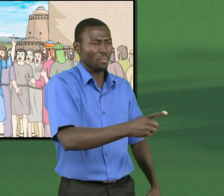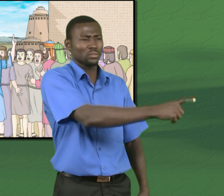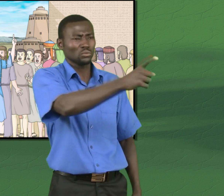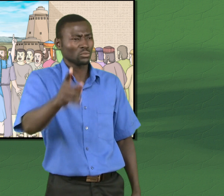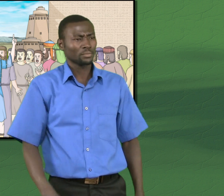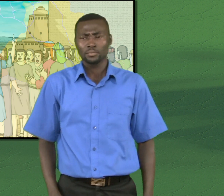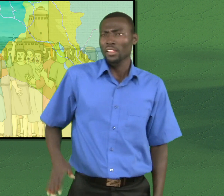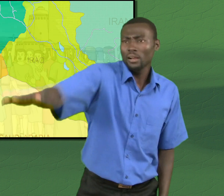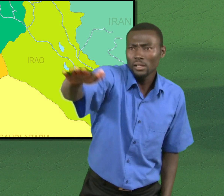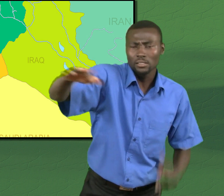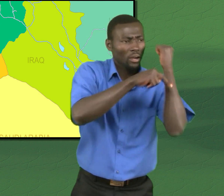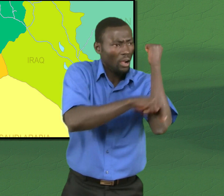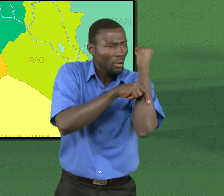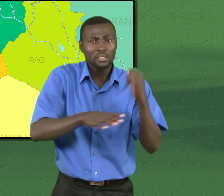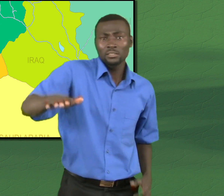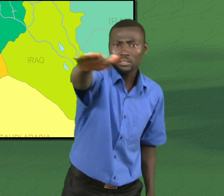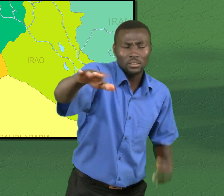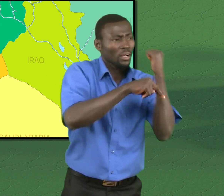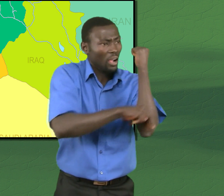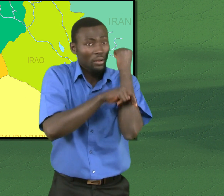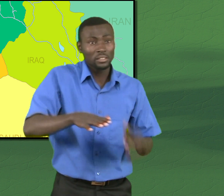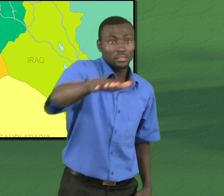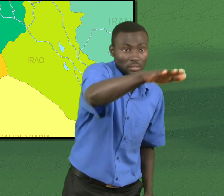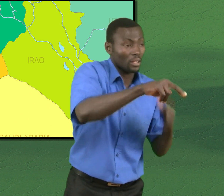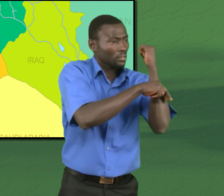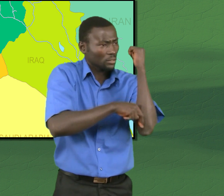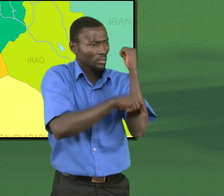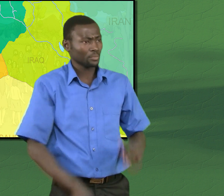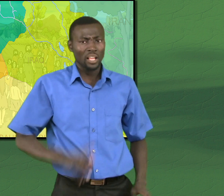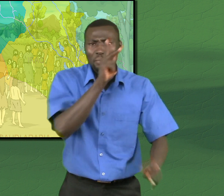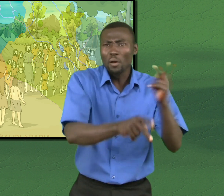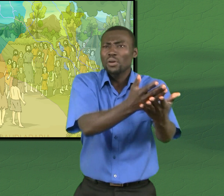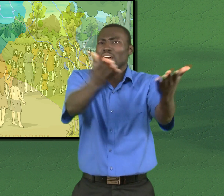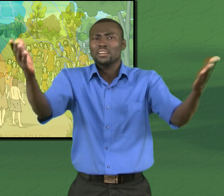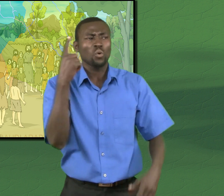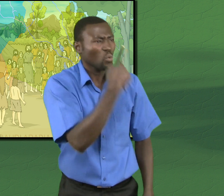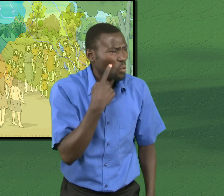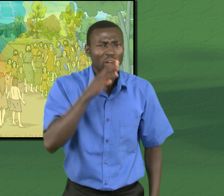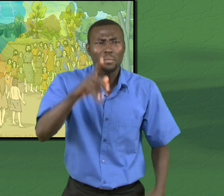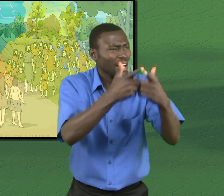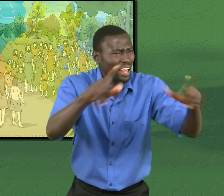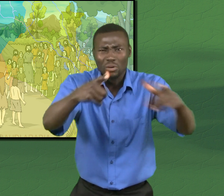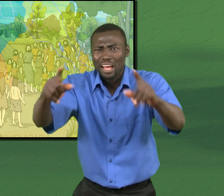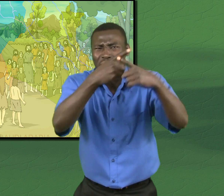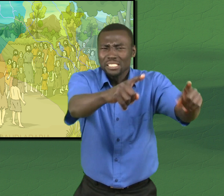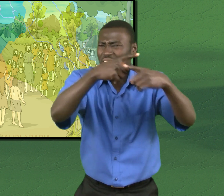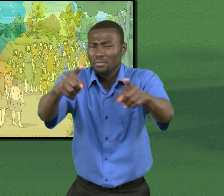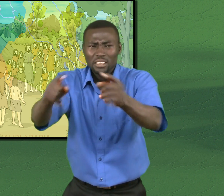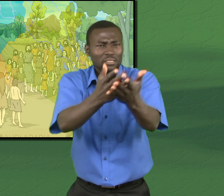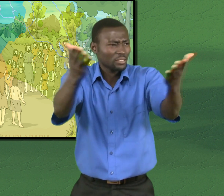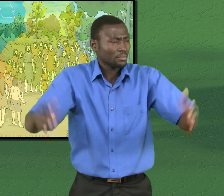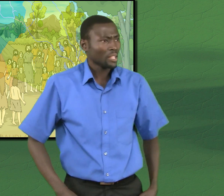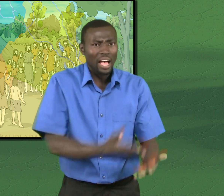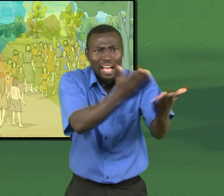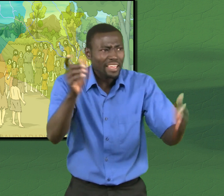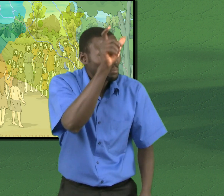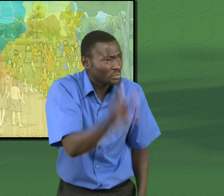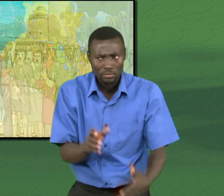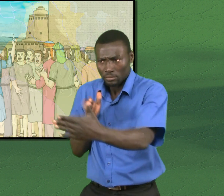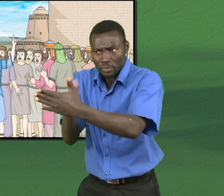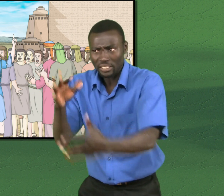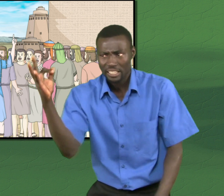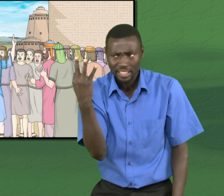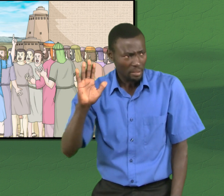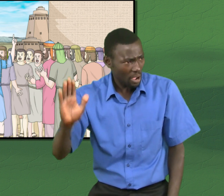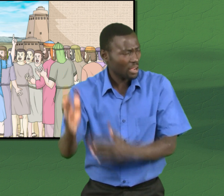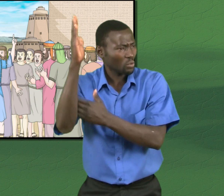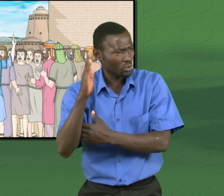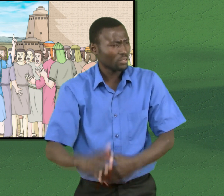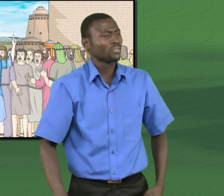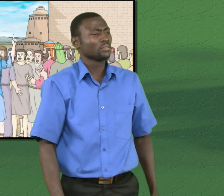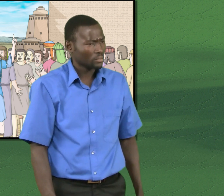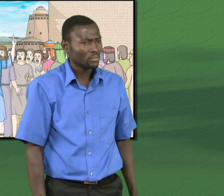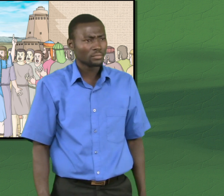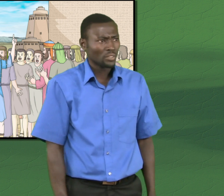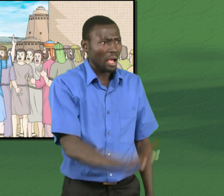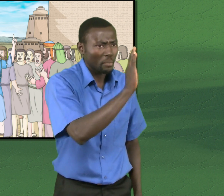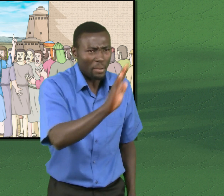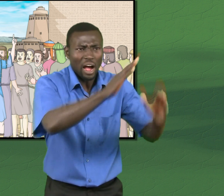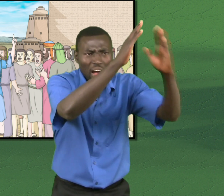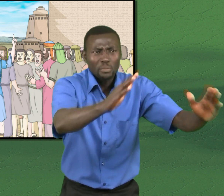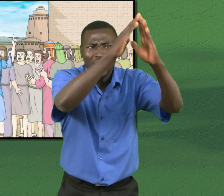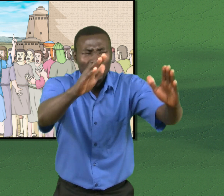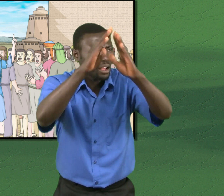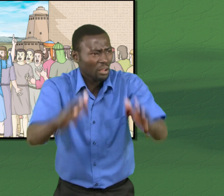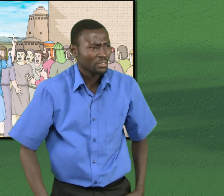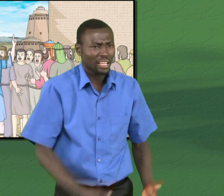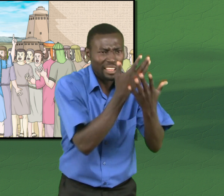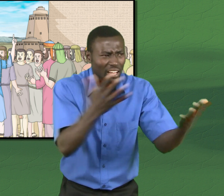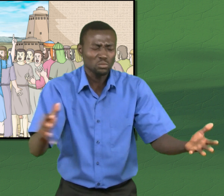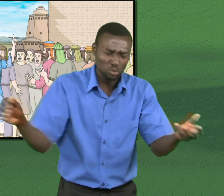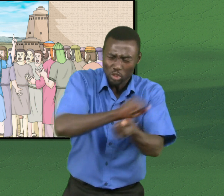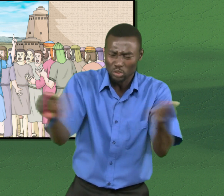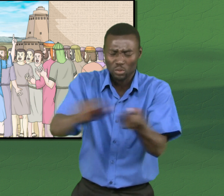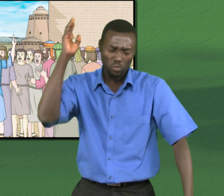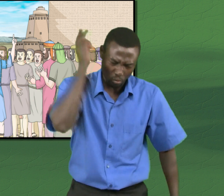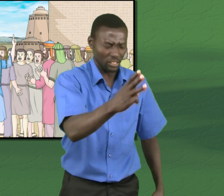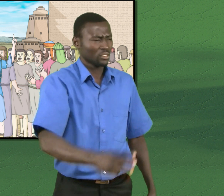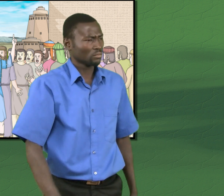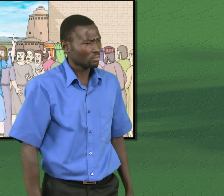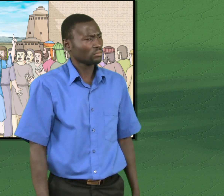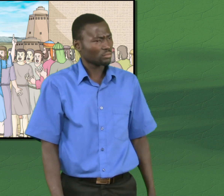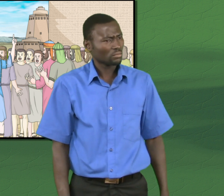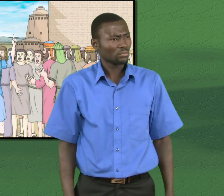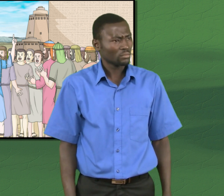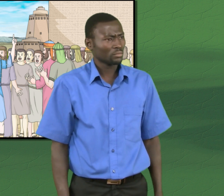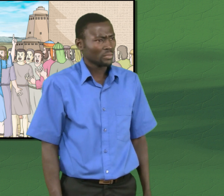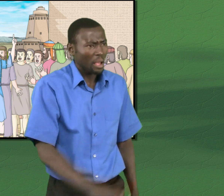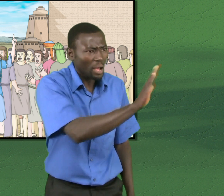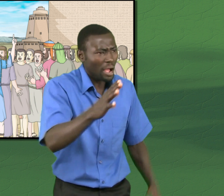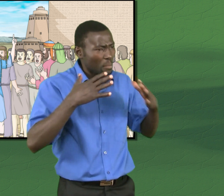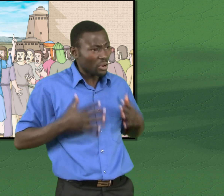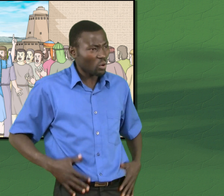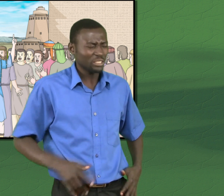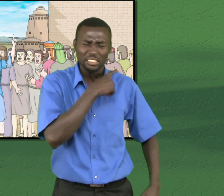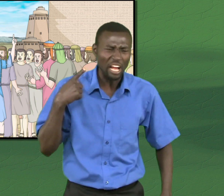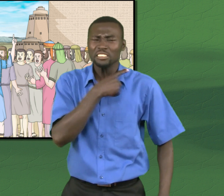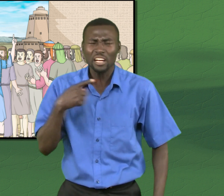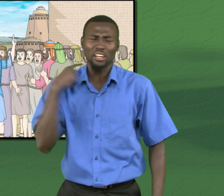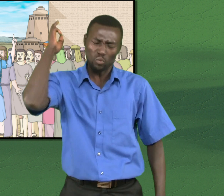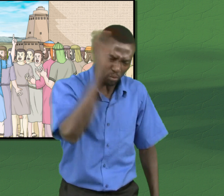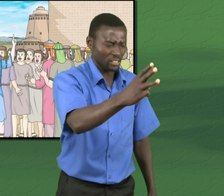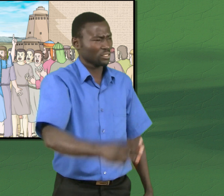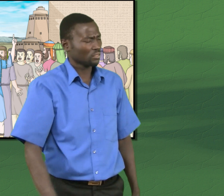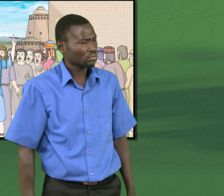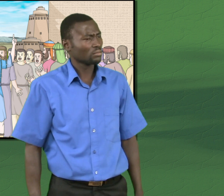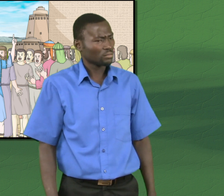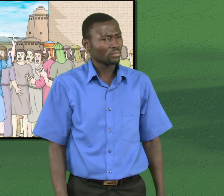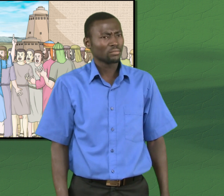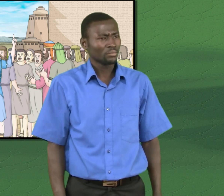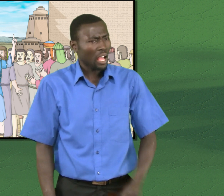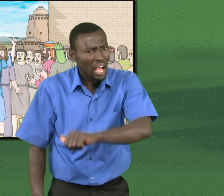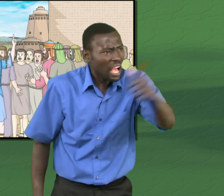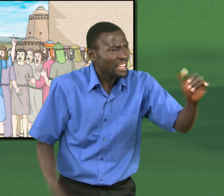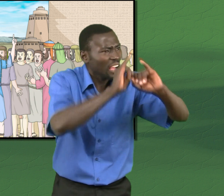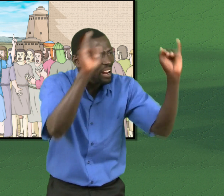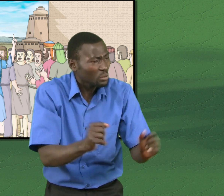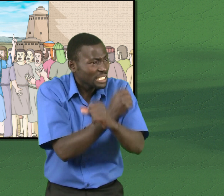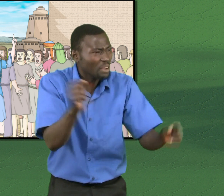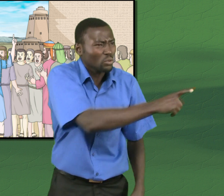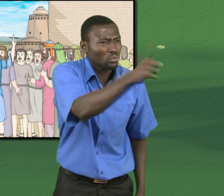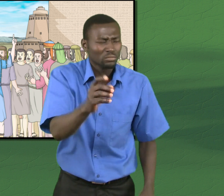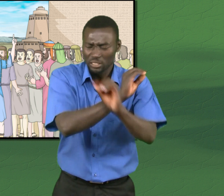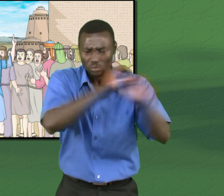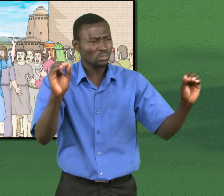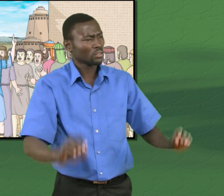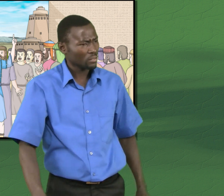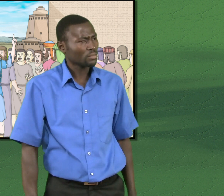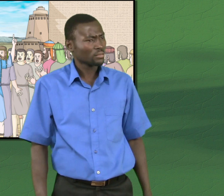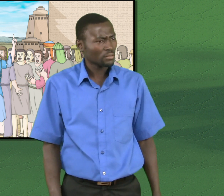Therefore I decree that the people of any nation or language who say anything offensive against the God of Shadrach, Meshach, and Abednego will be cut into pieces and their houses reduced to rubble.